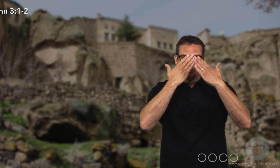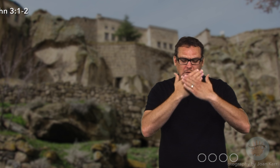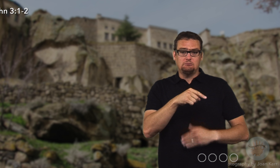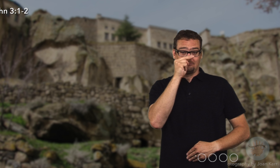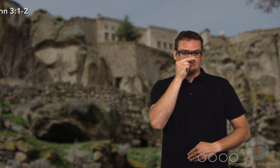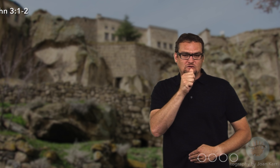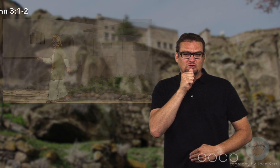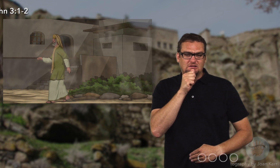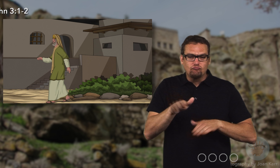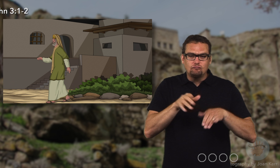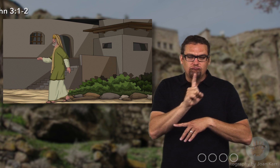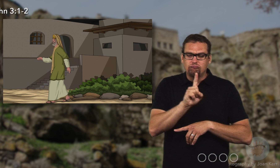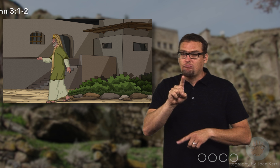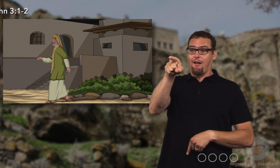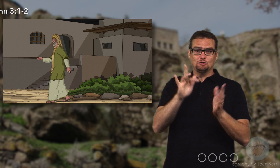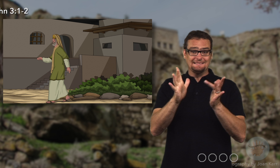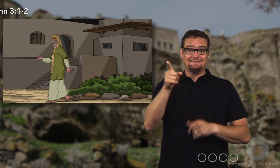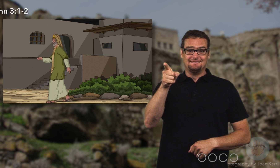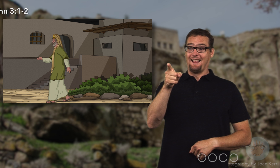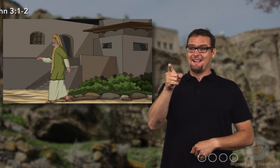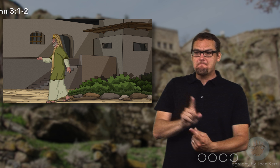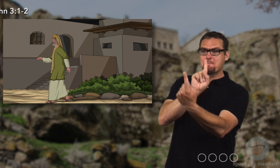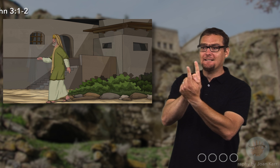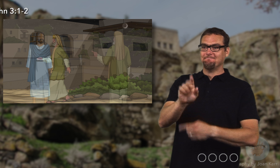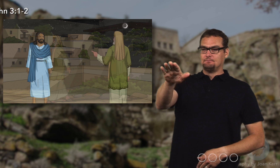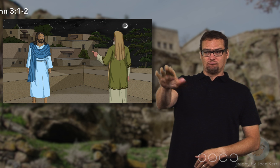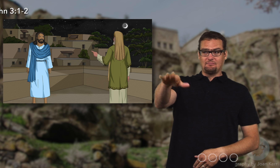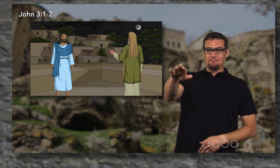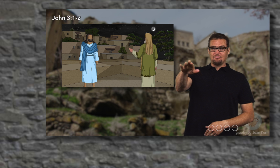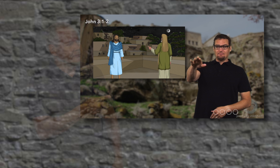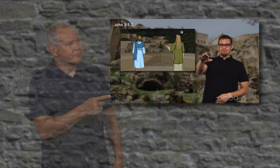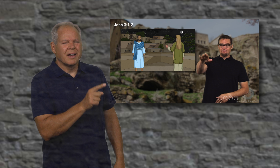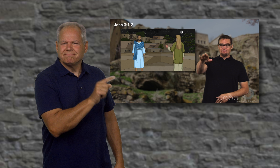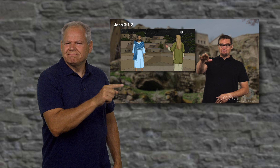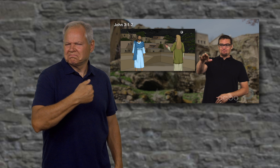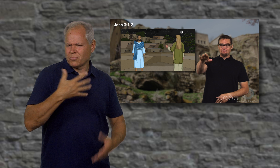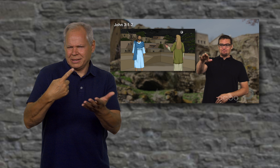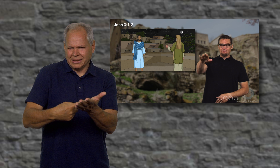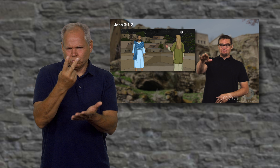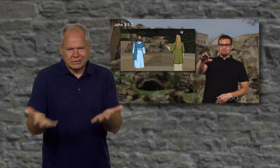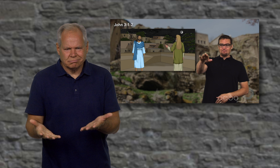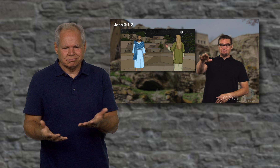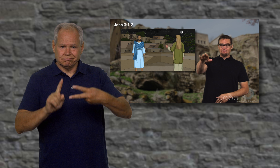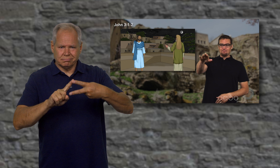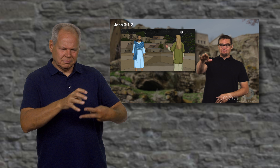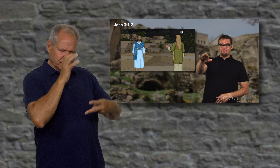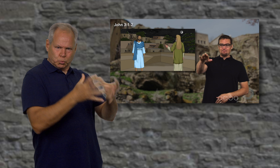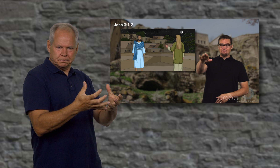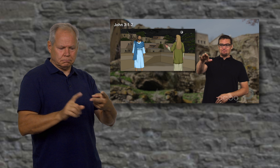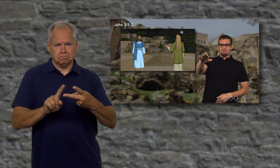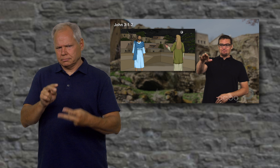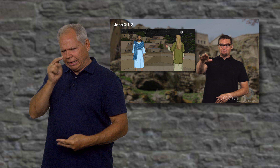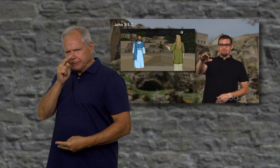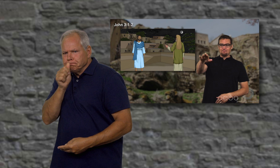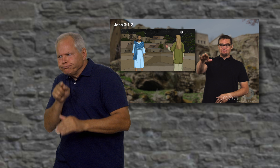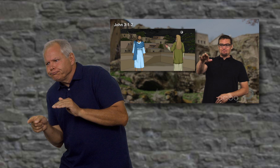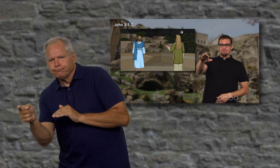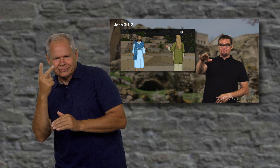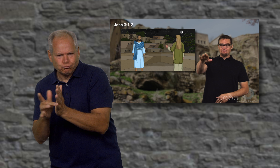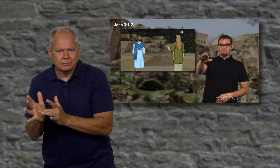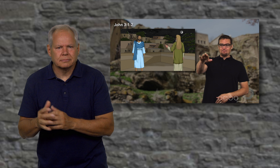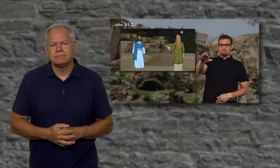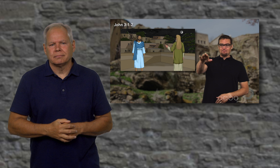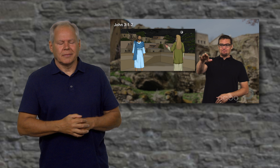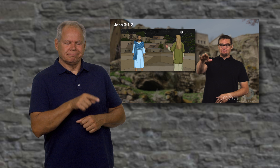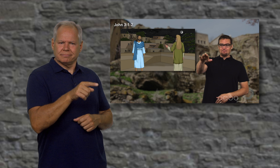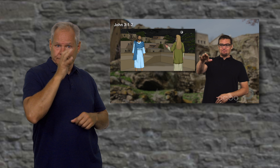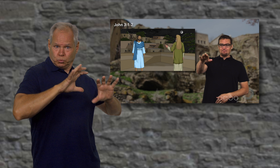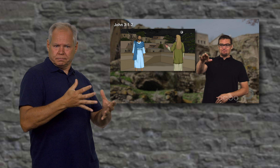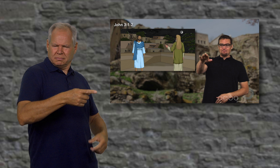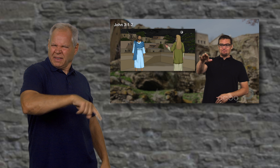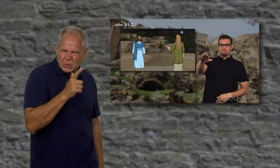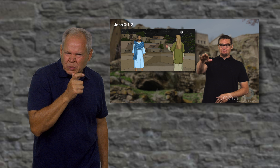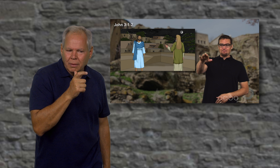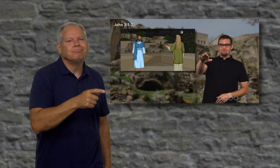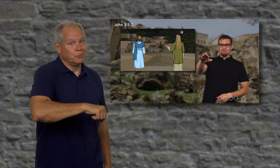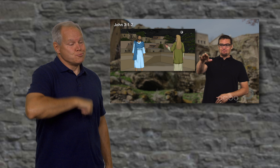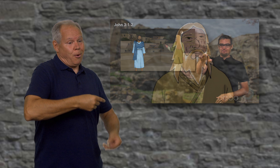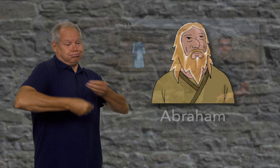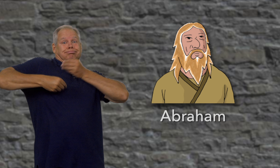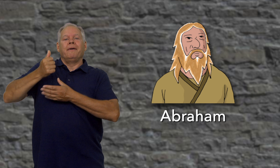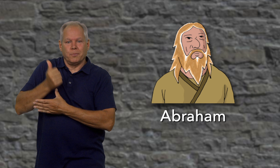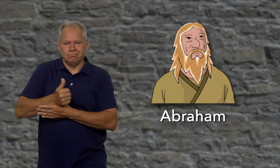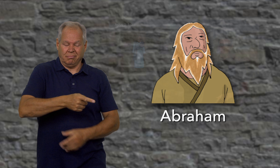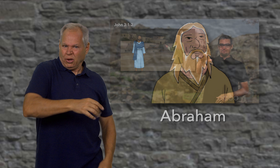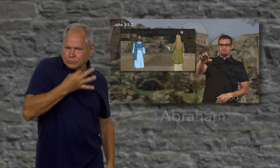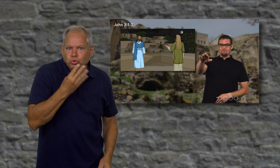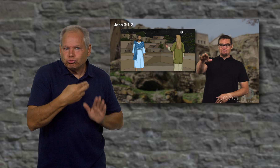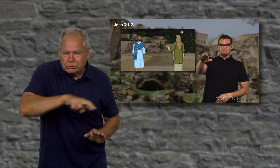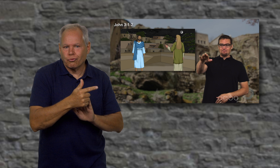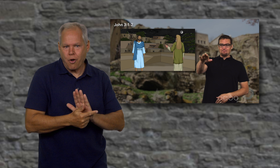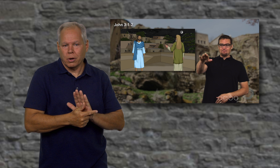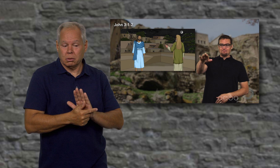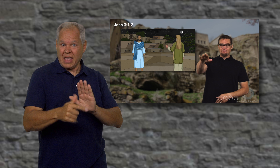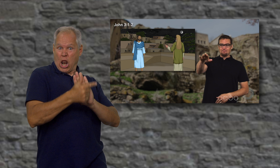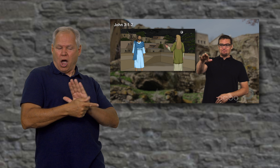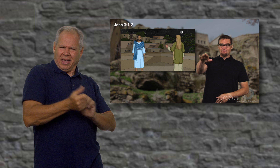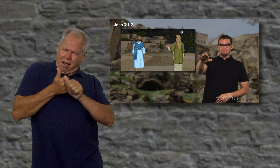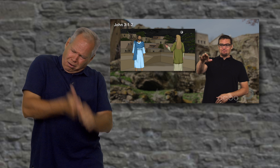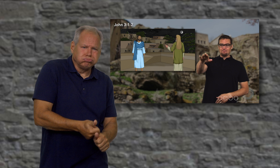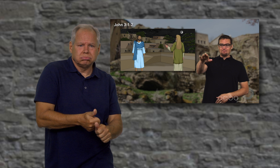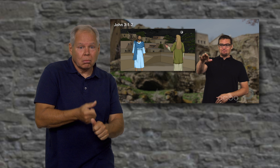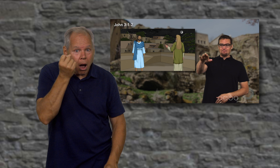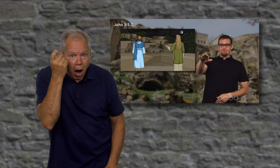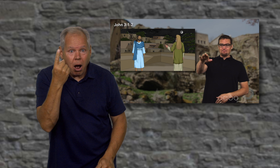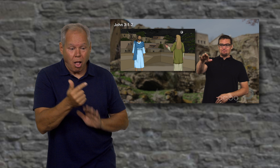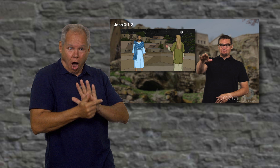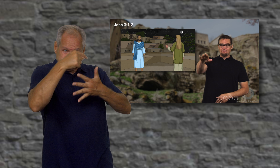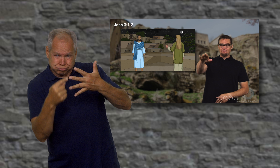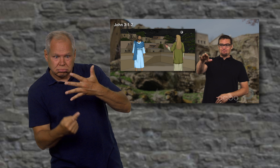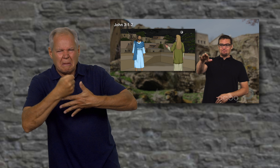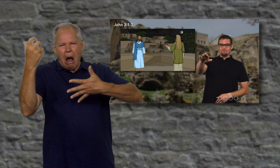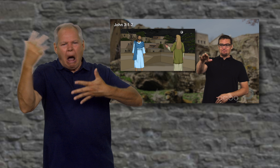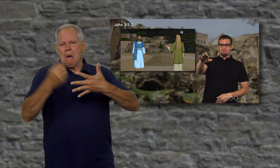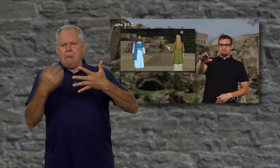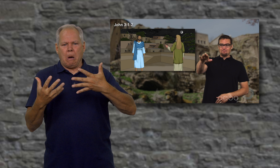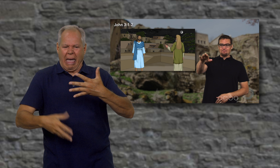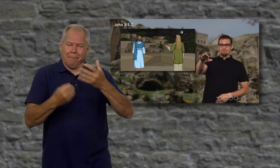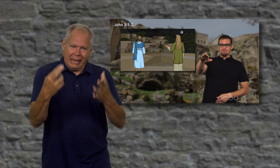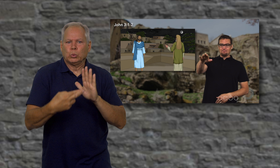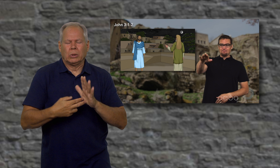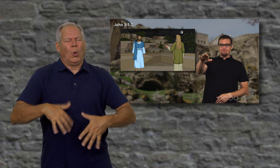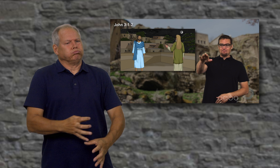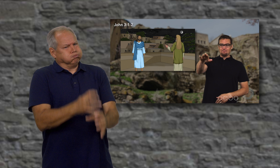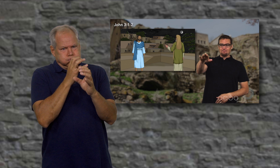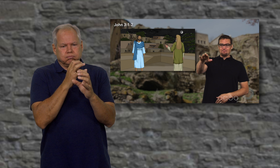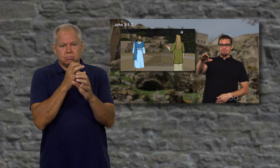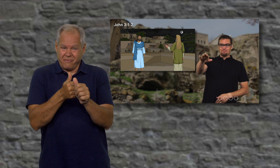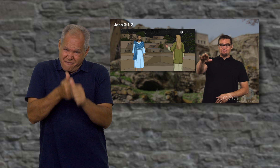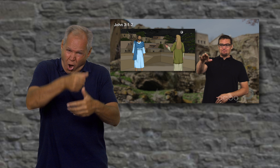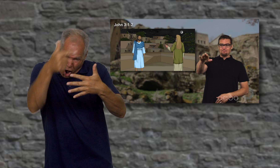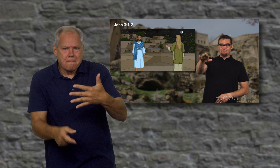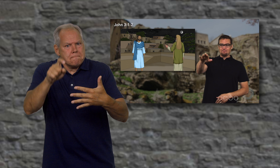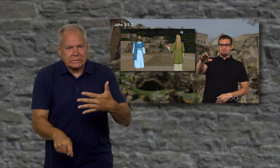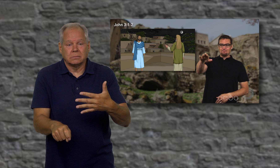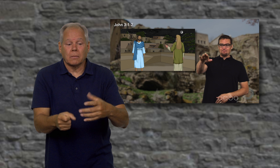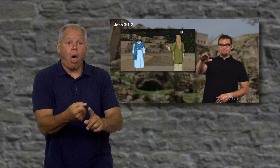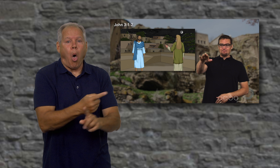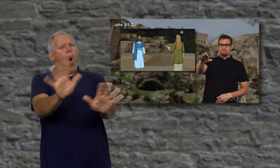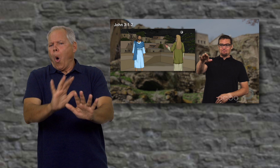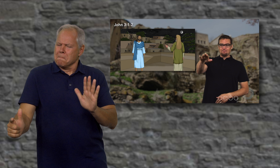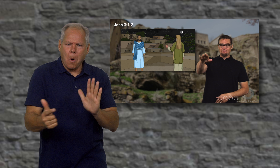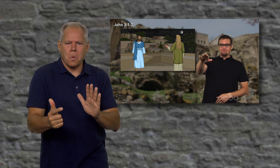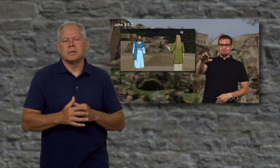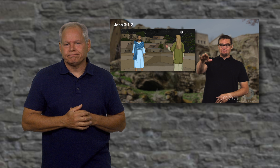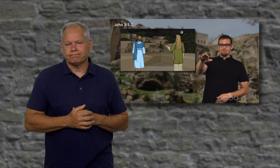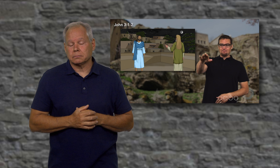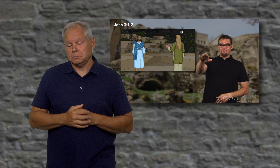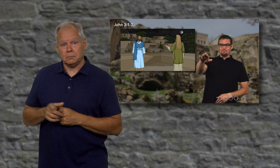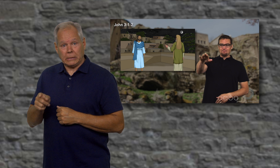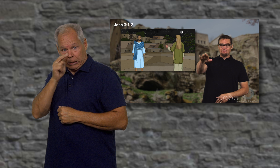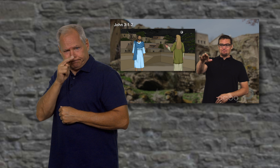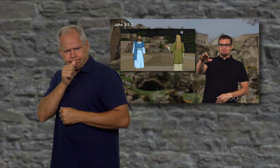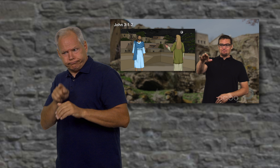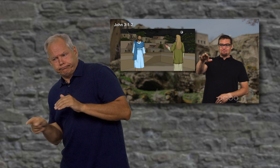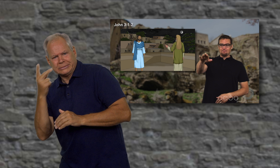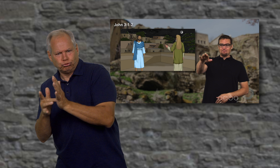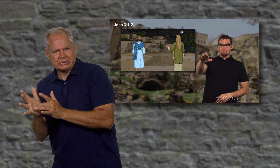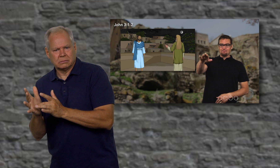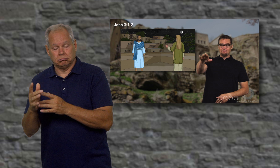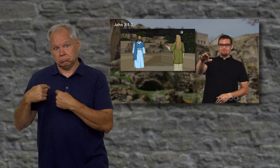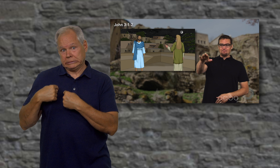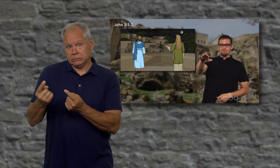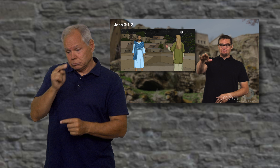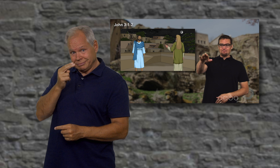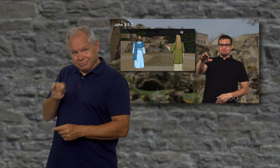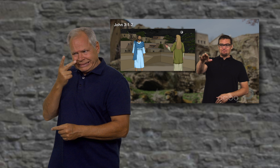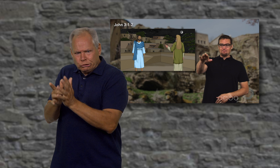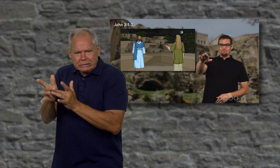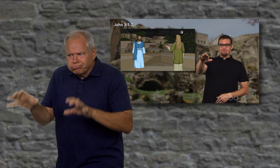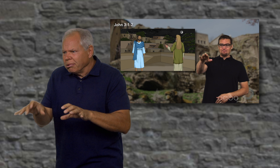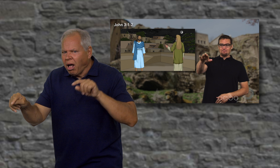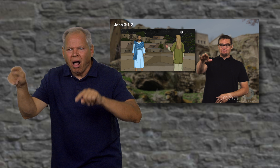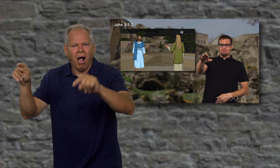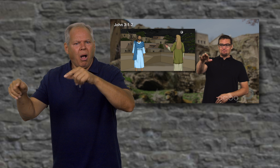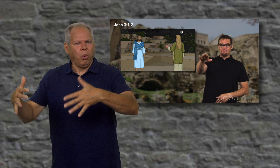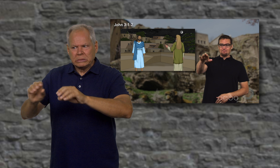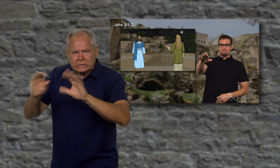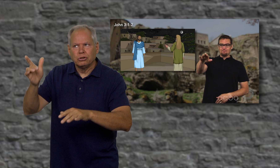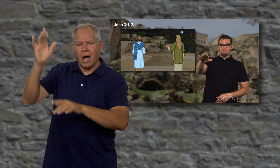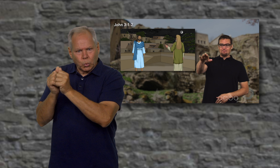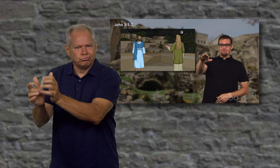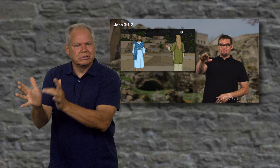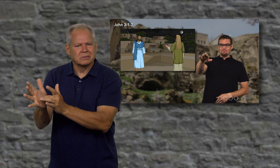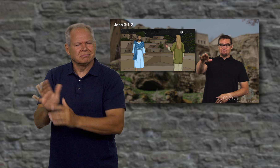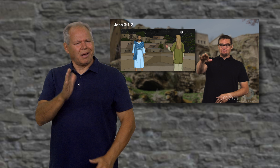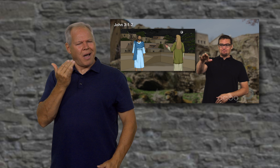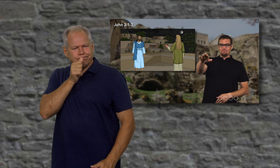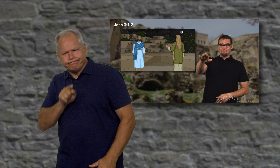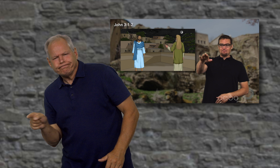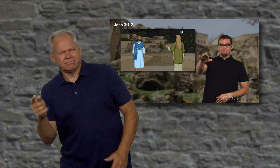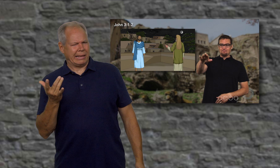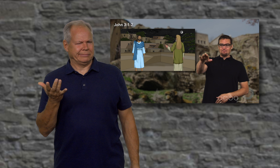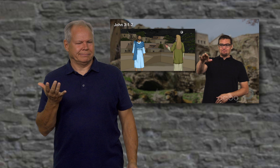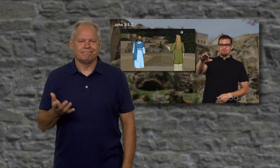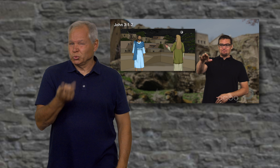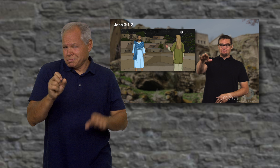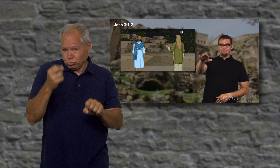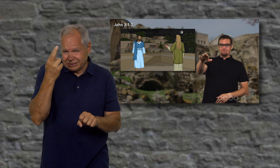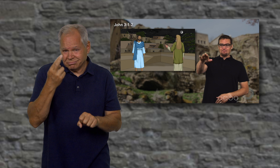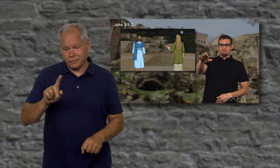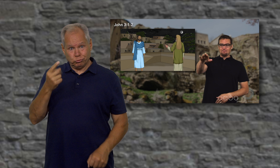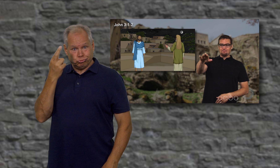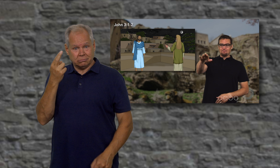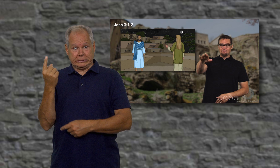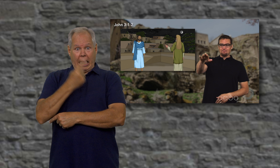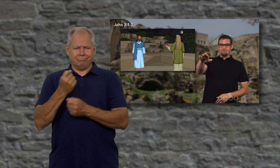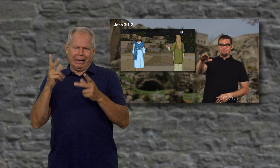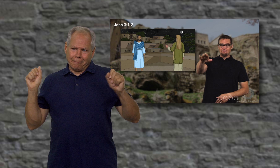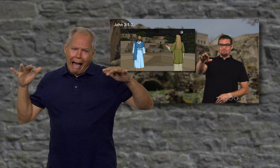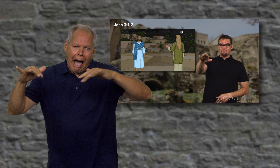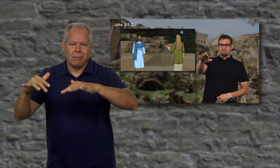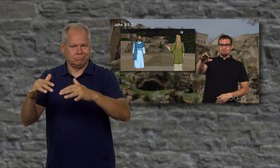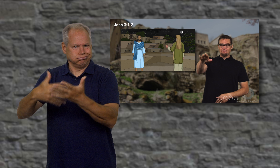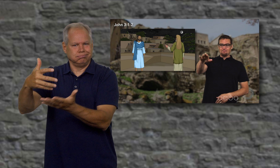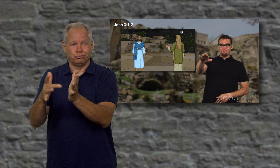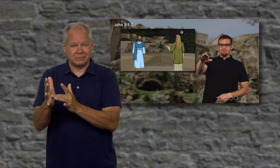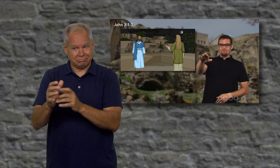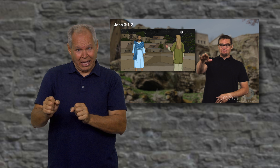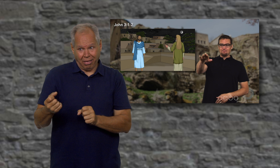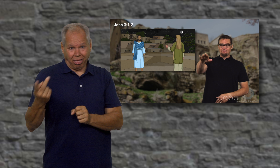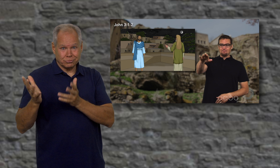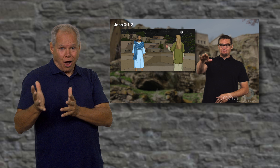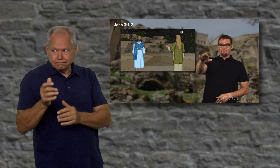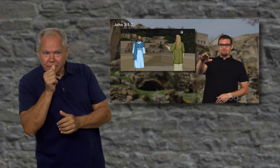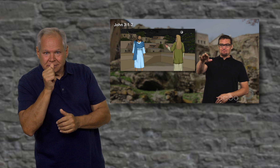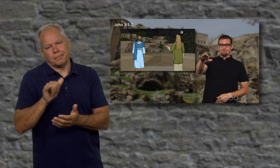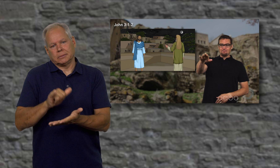He came to Jesus at night and said, “Rabbi, we know that You are a teacher who has come from God.